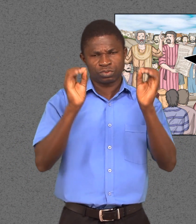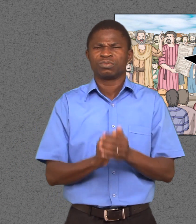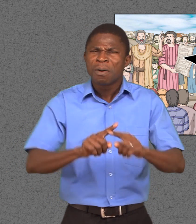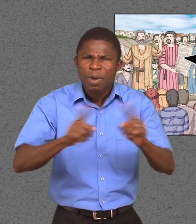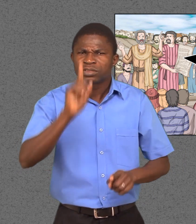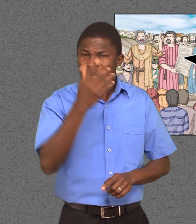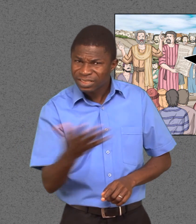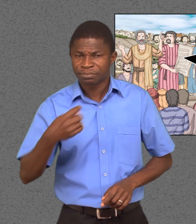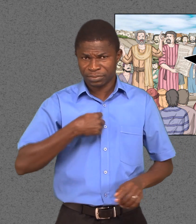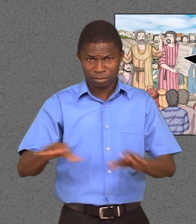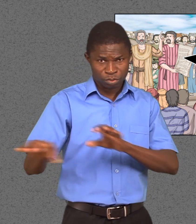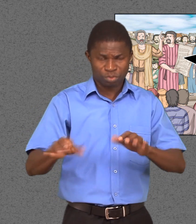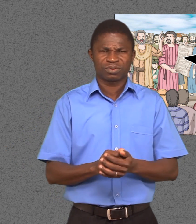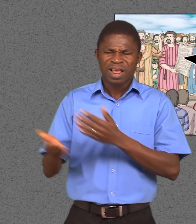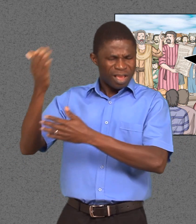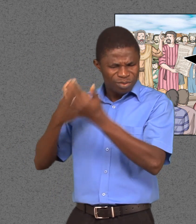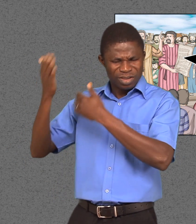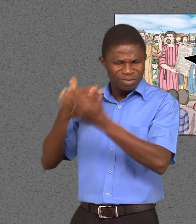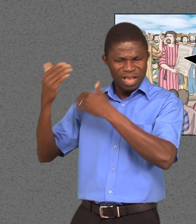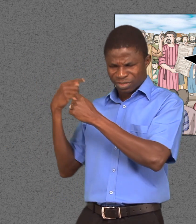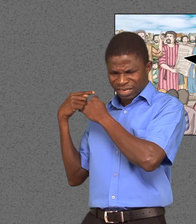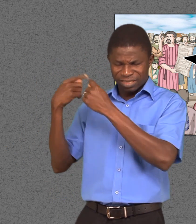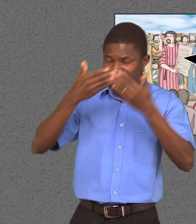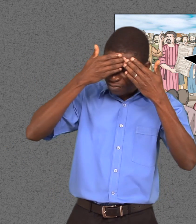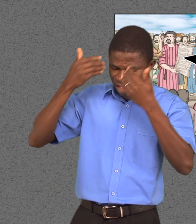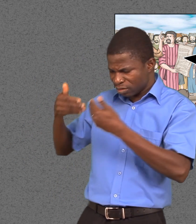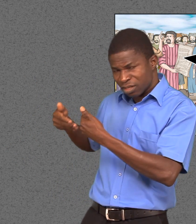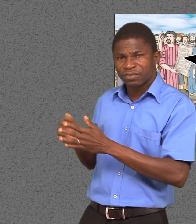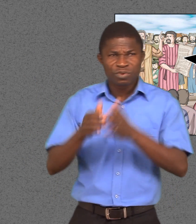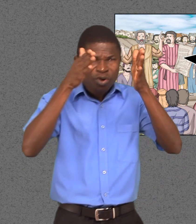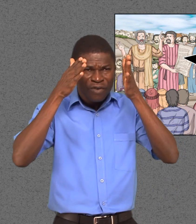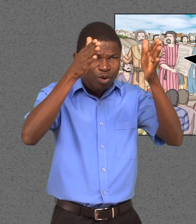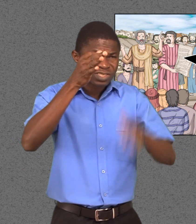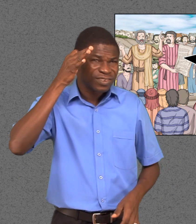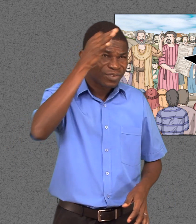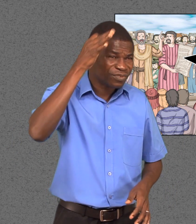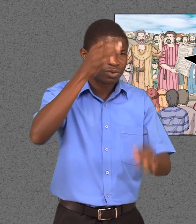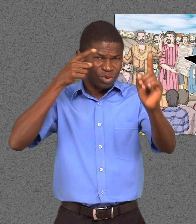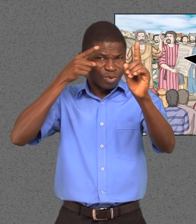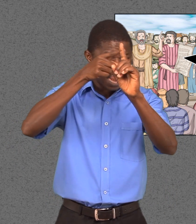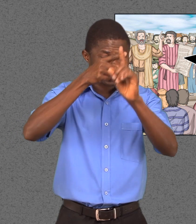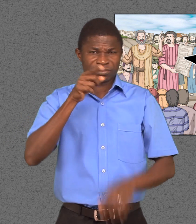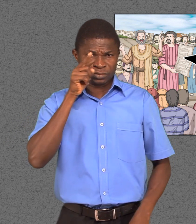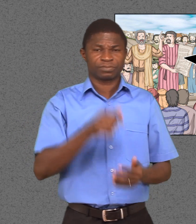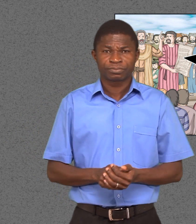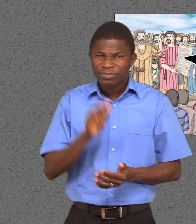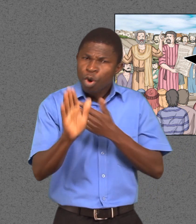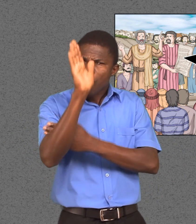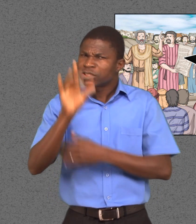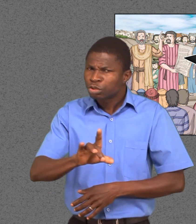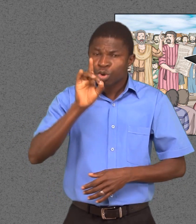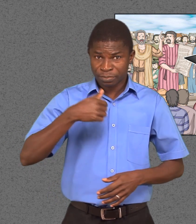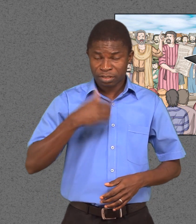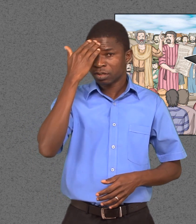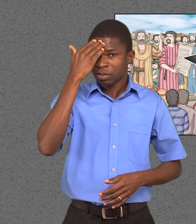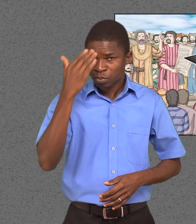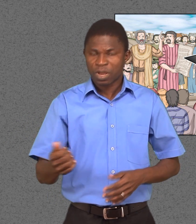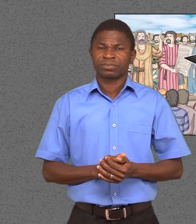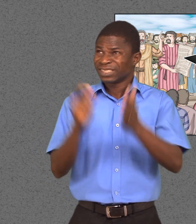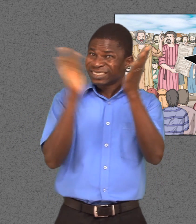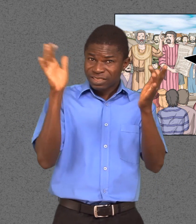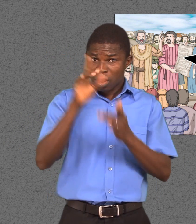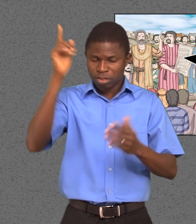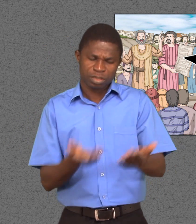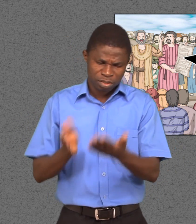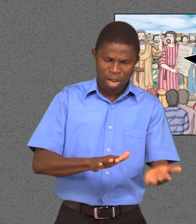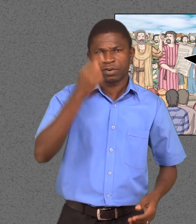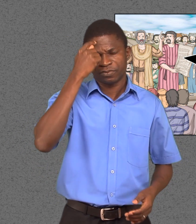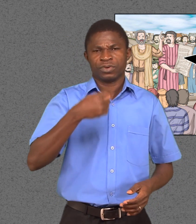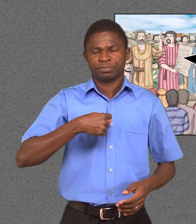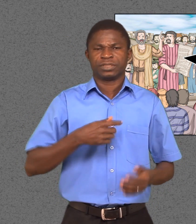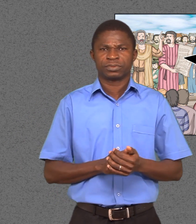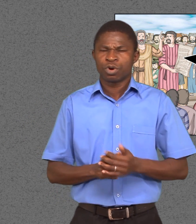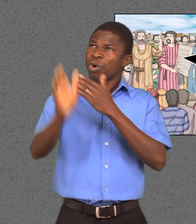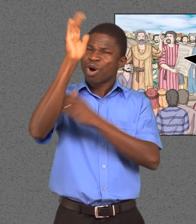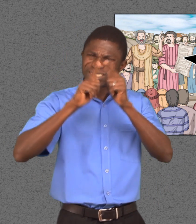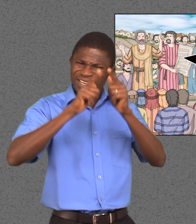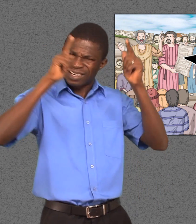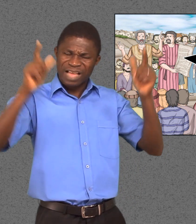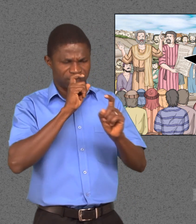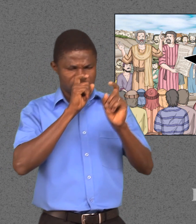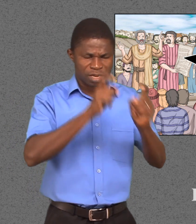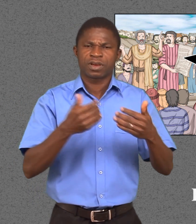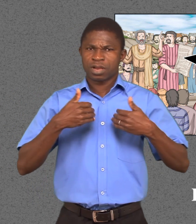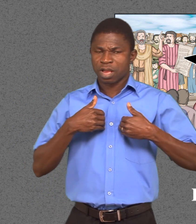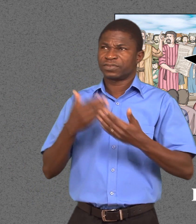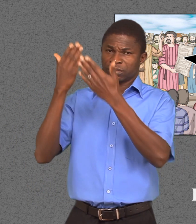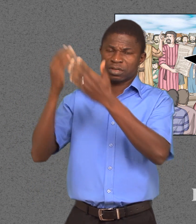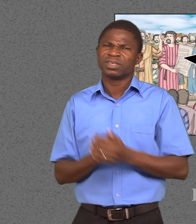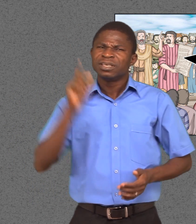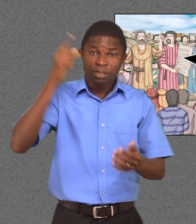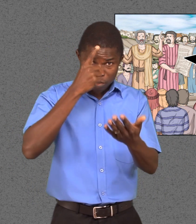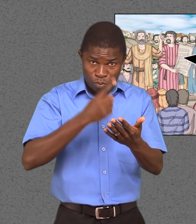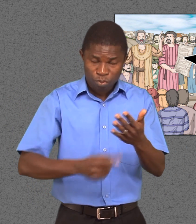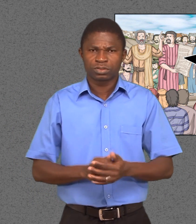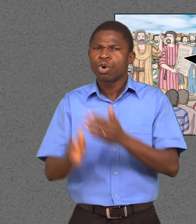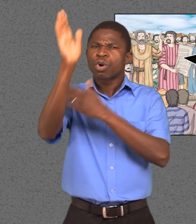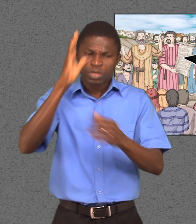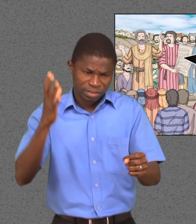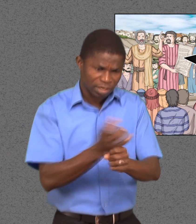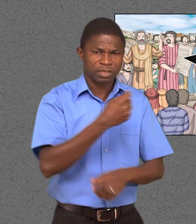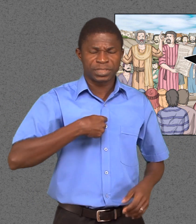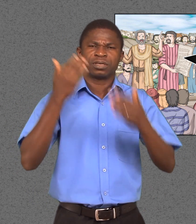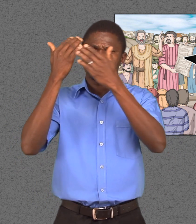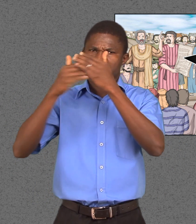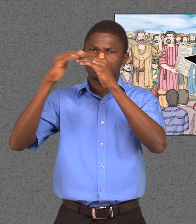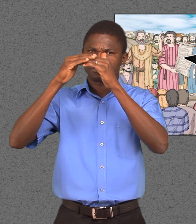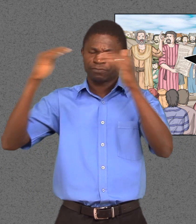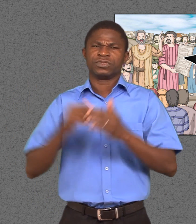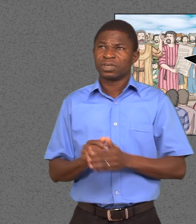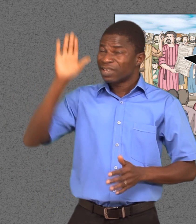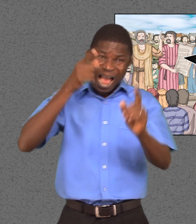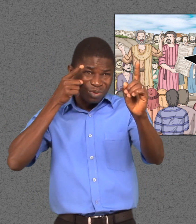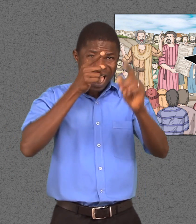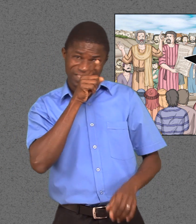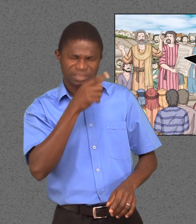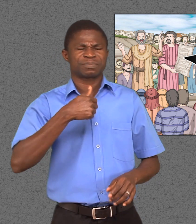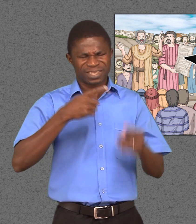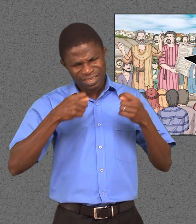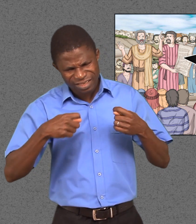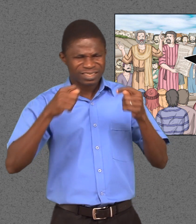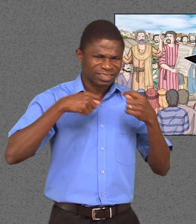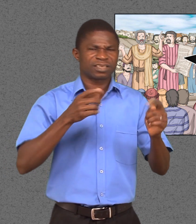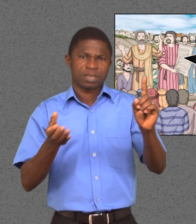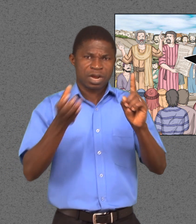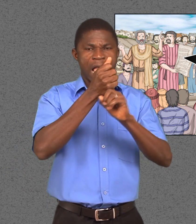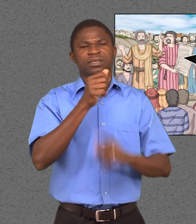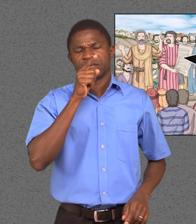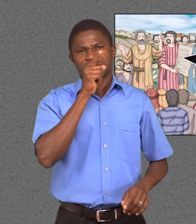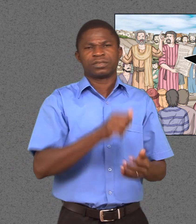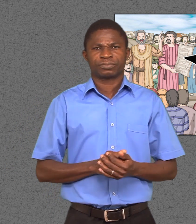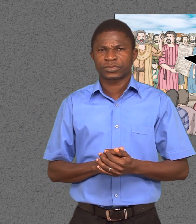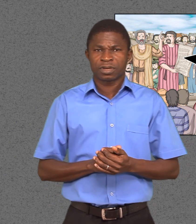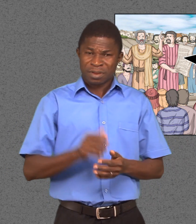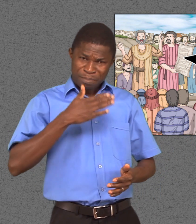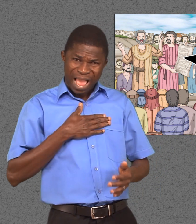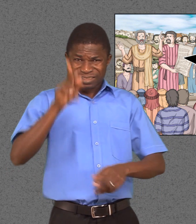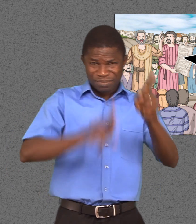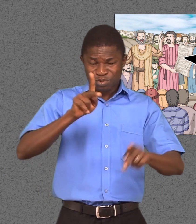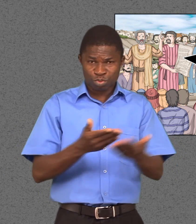But one thing I do: Forgetting what is behind and straining toward what is ahead, I press on toward the goal to win the prize of God’s heavenly calling in Christ Jesus.